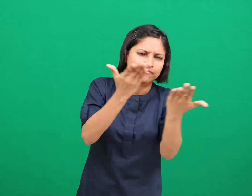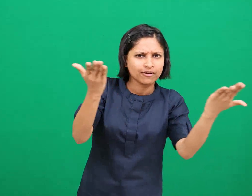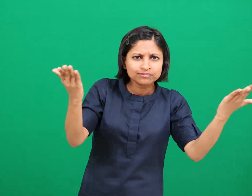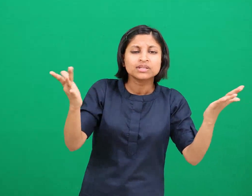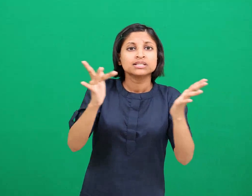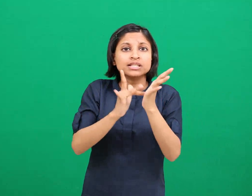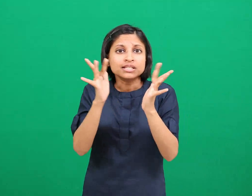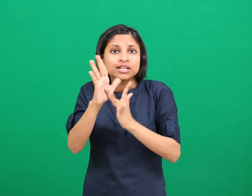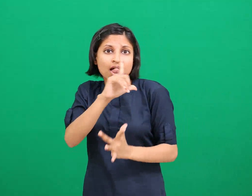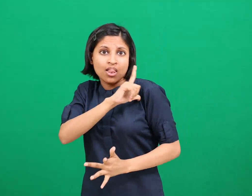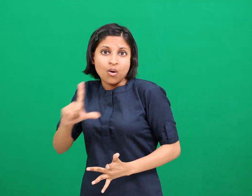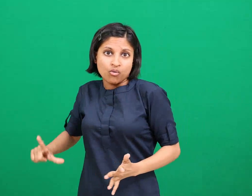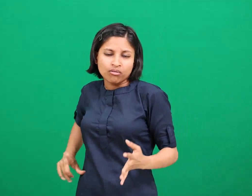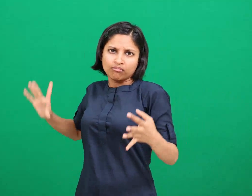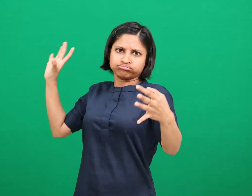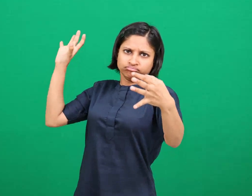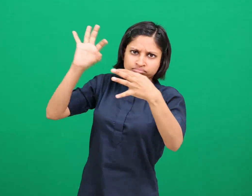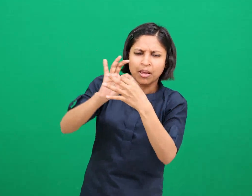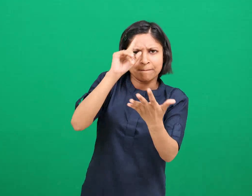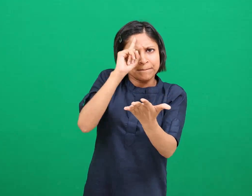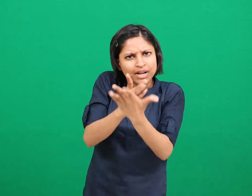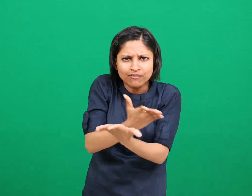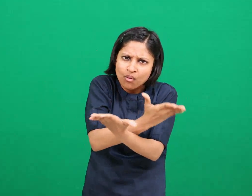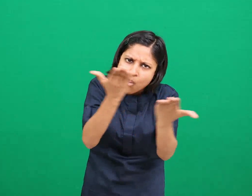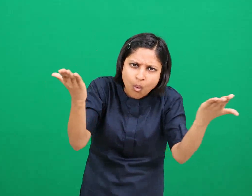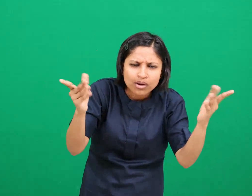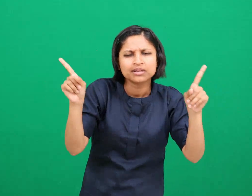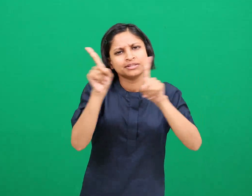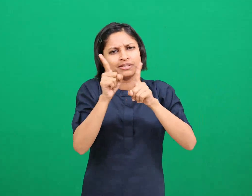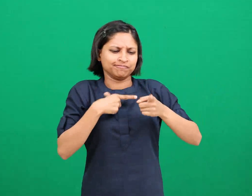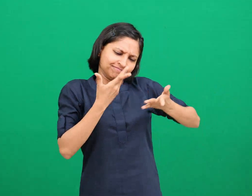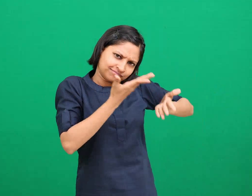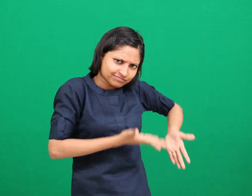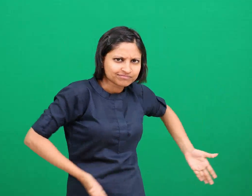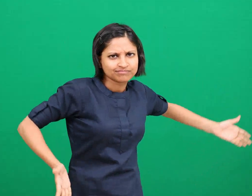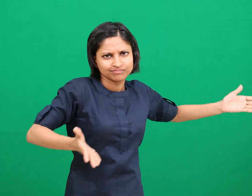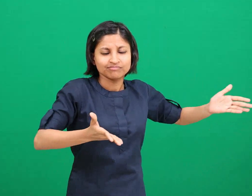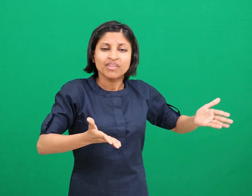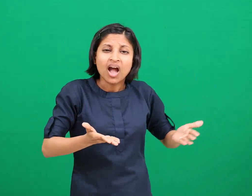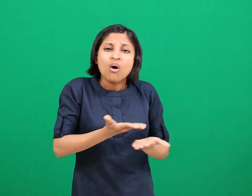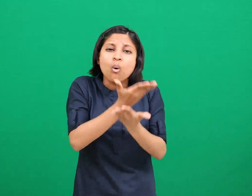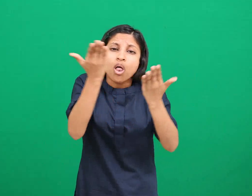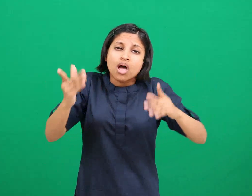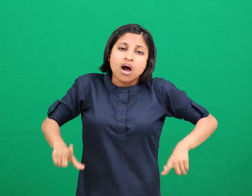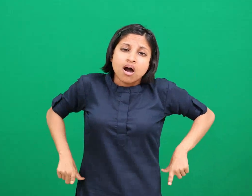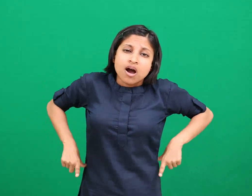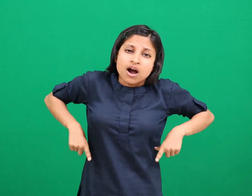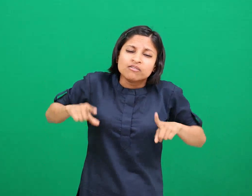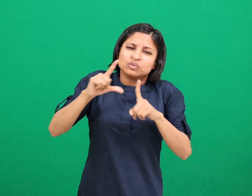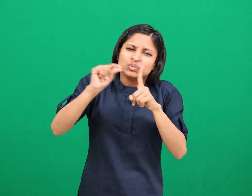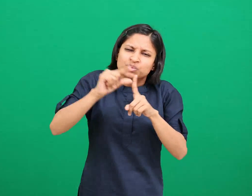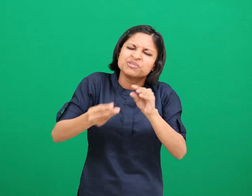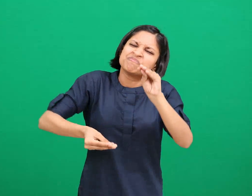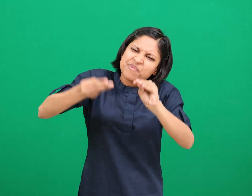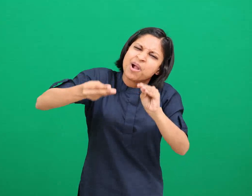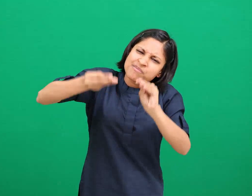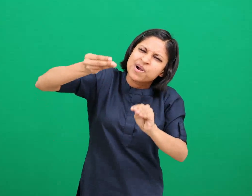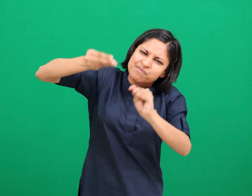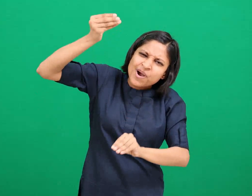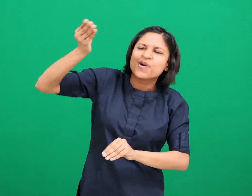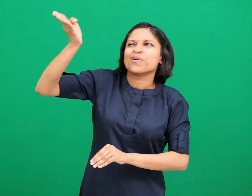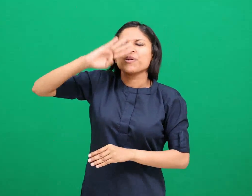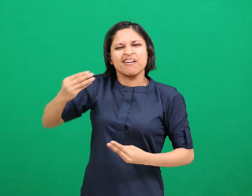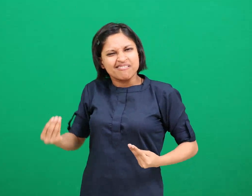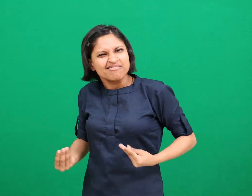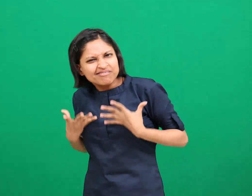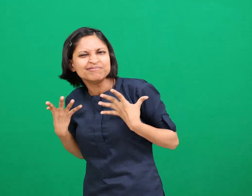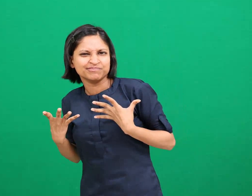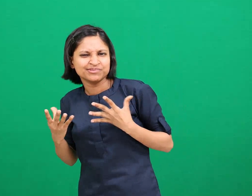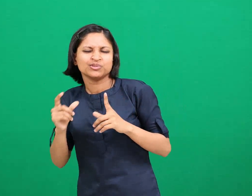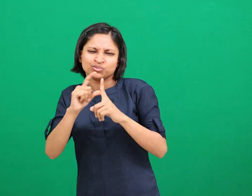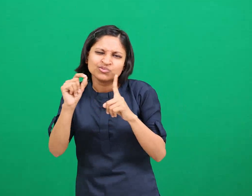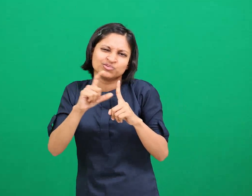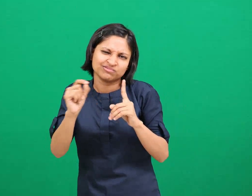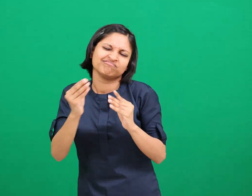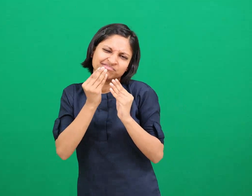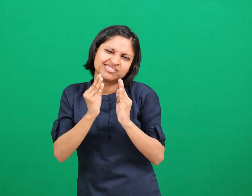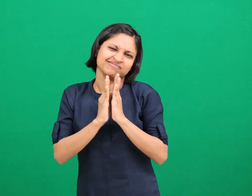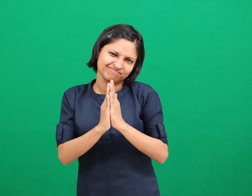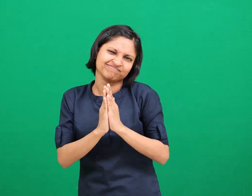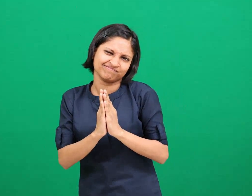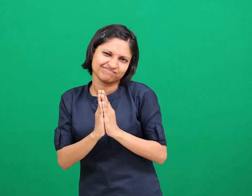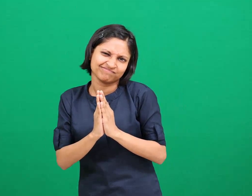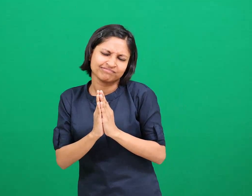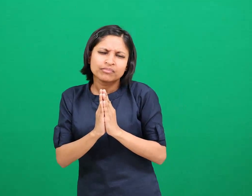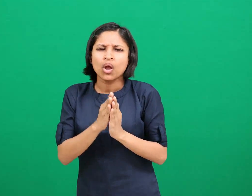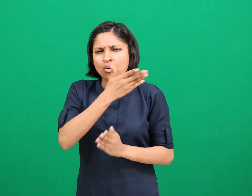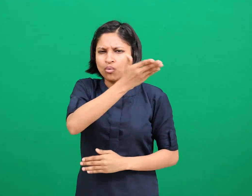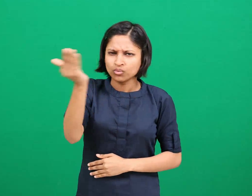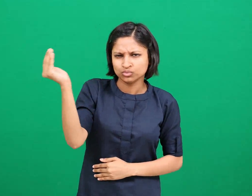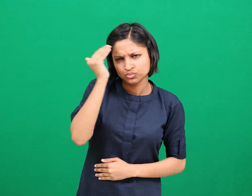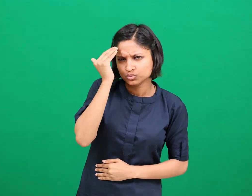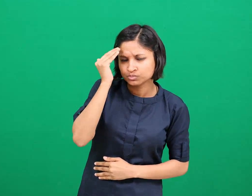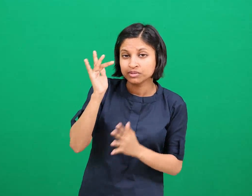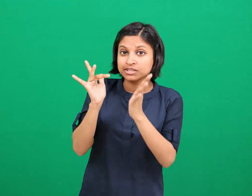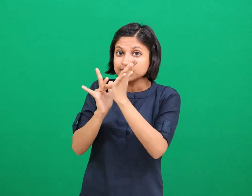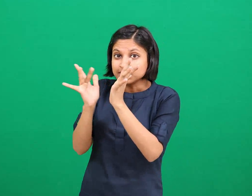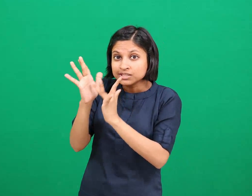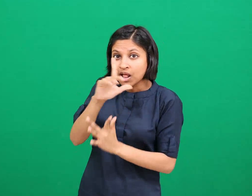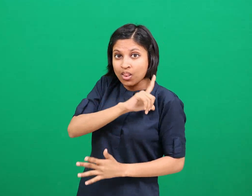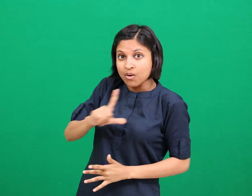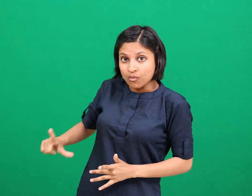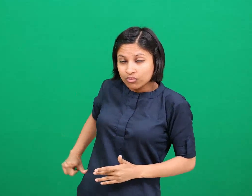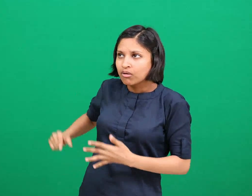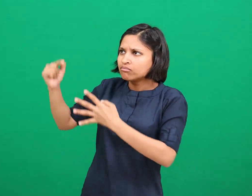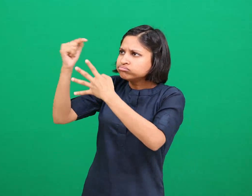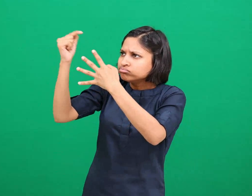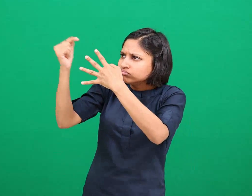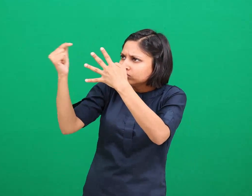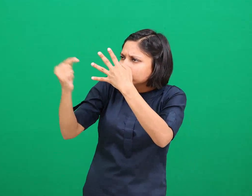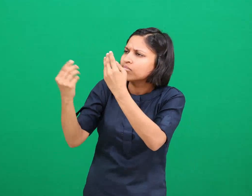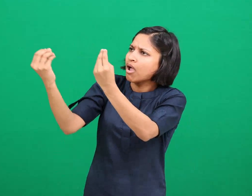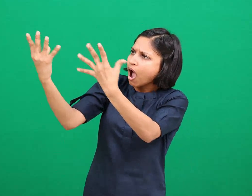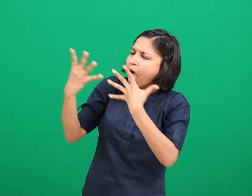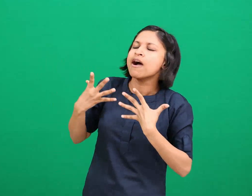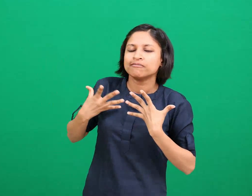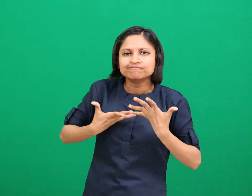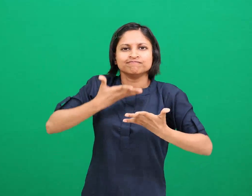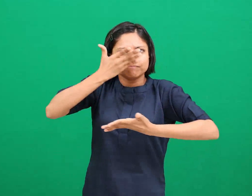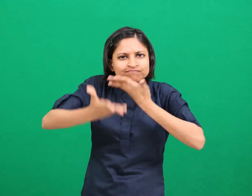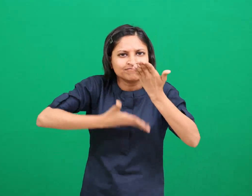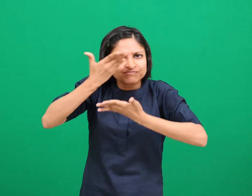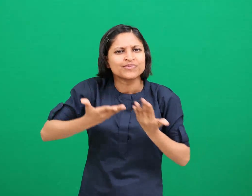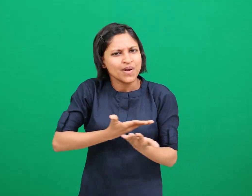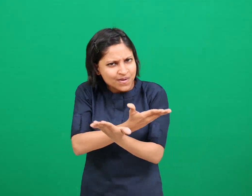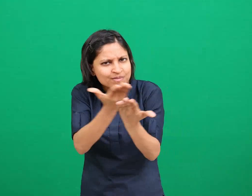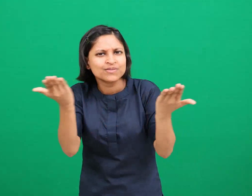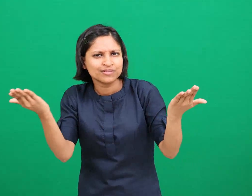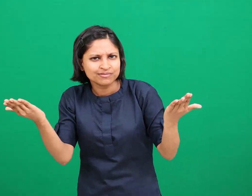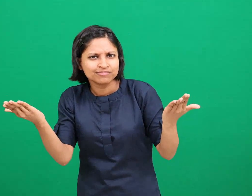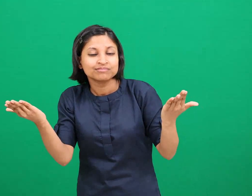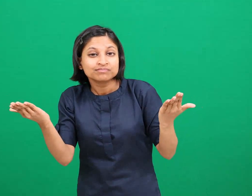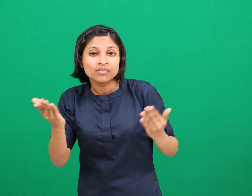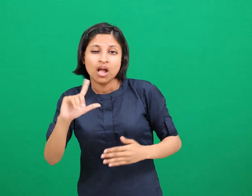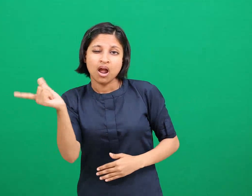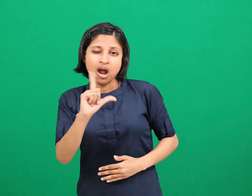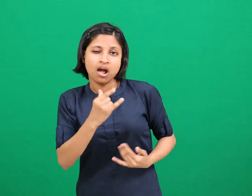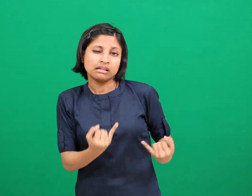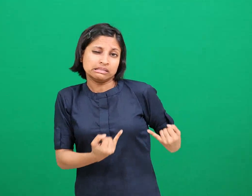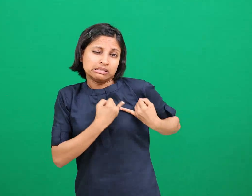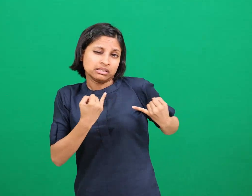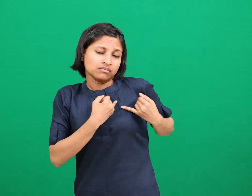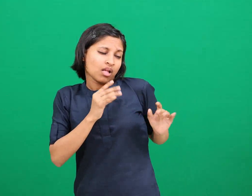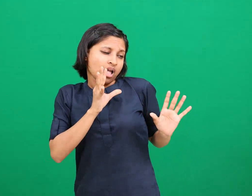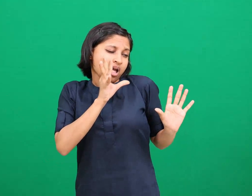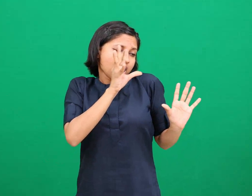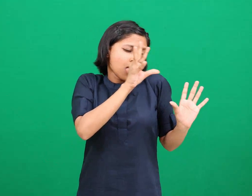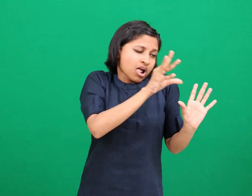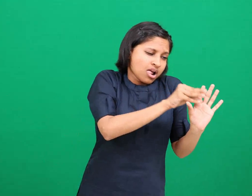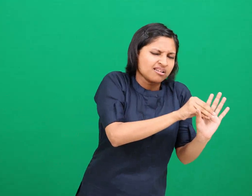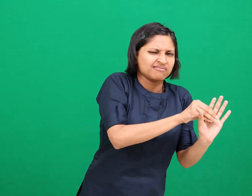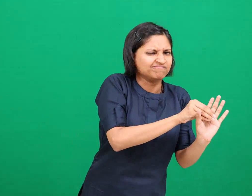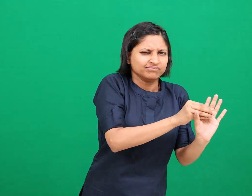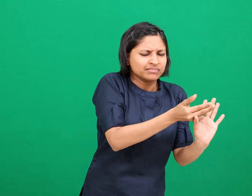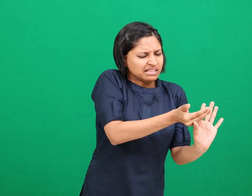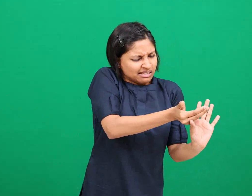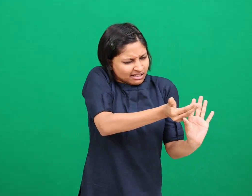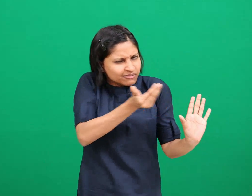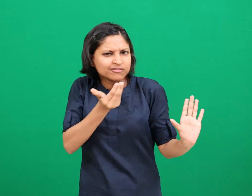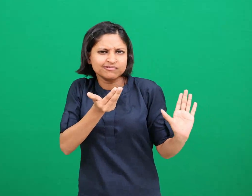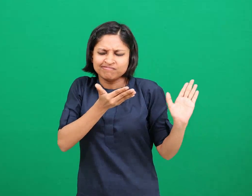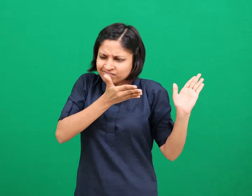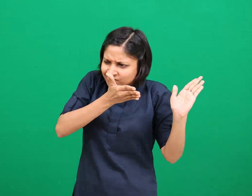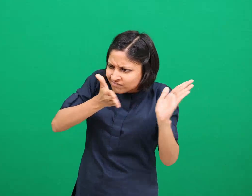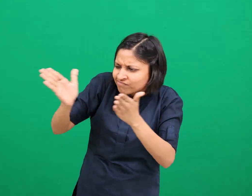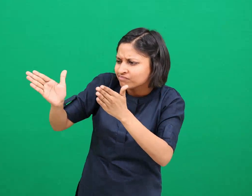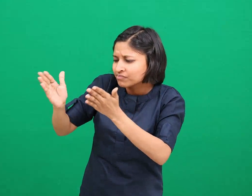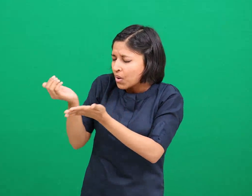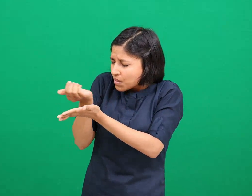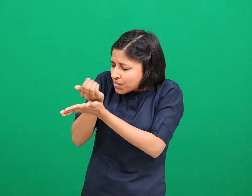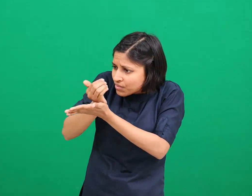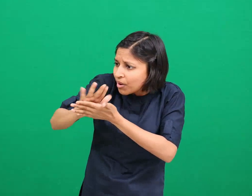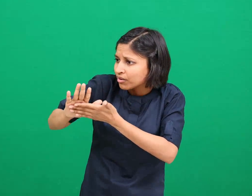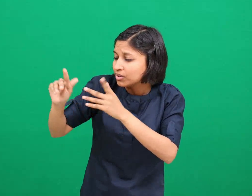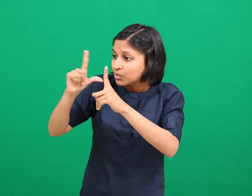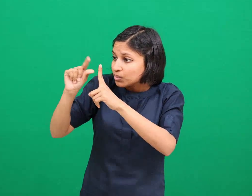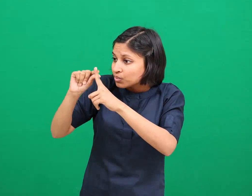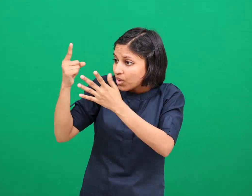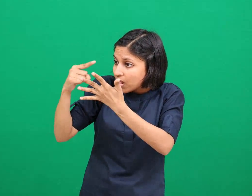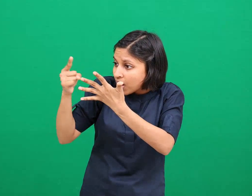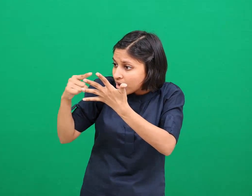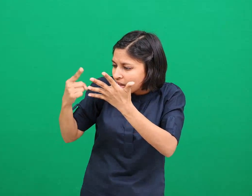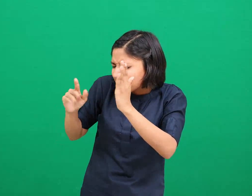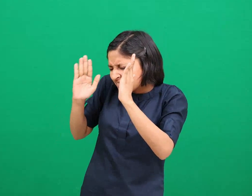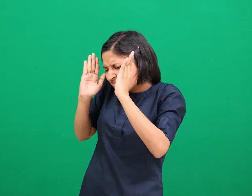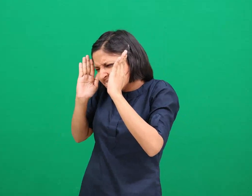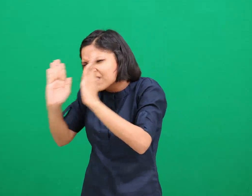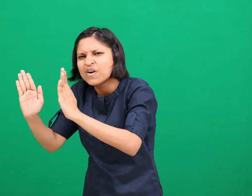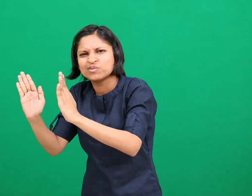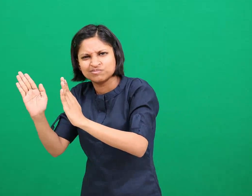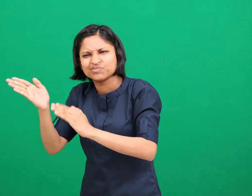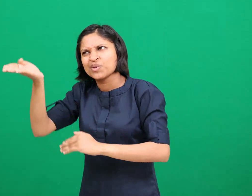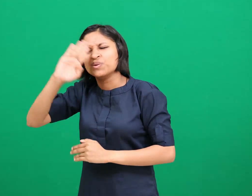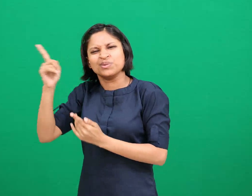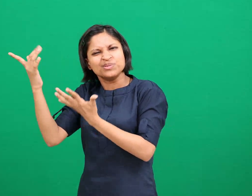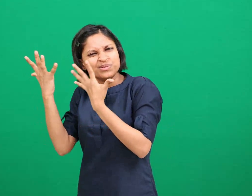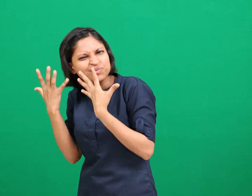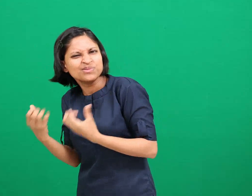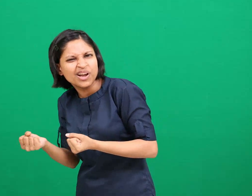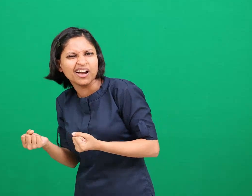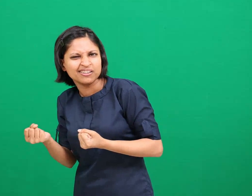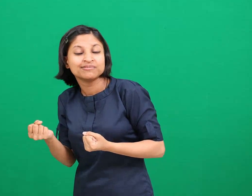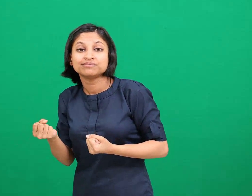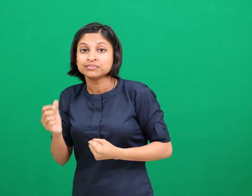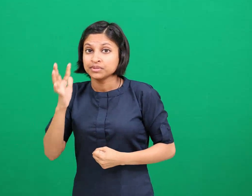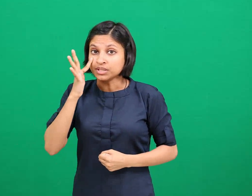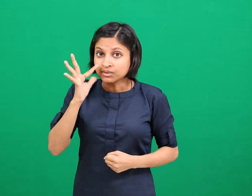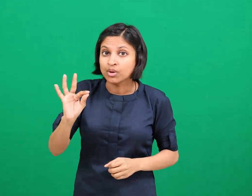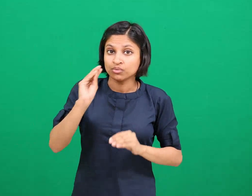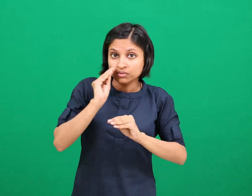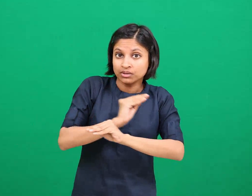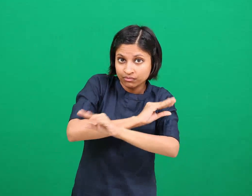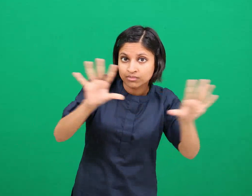This is how you already live, so you should do so all the more. For you know the instructions we gave you by the authority of the Lord Jesus.